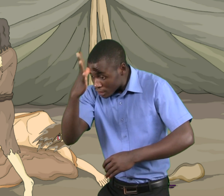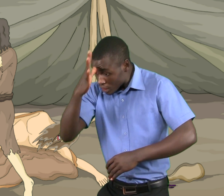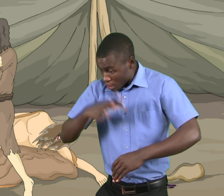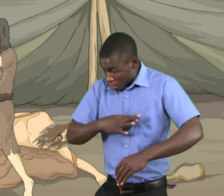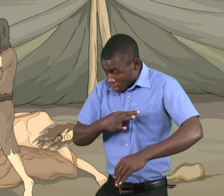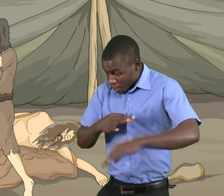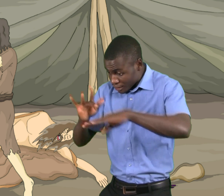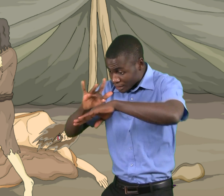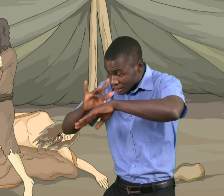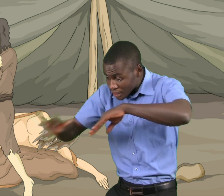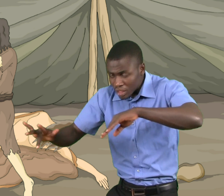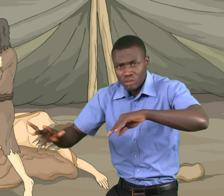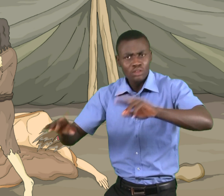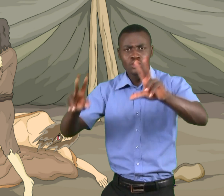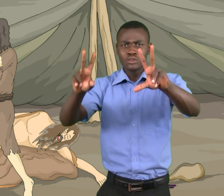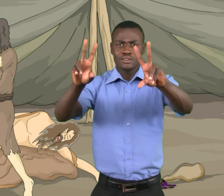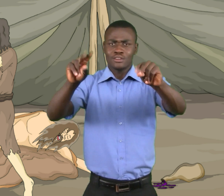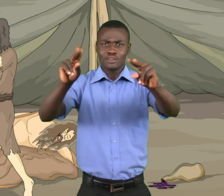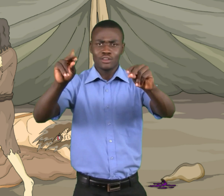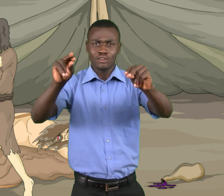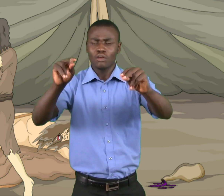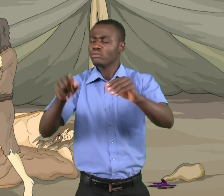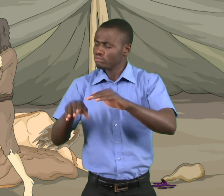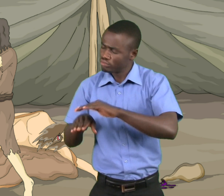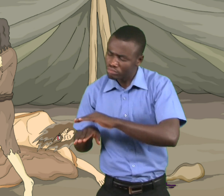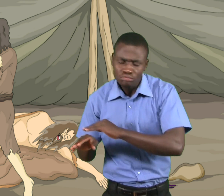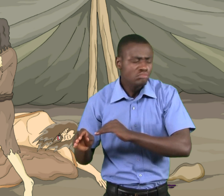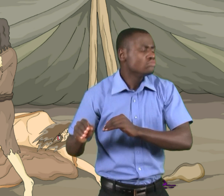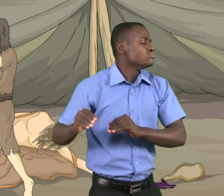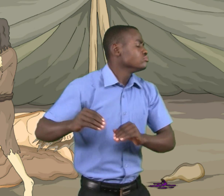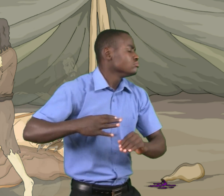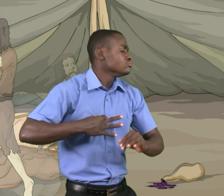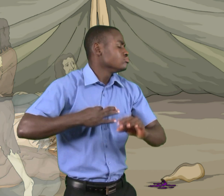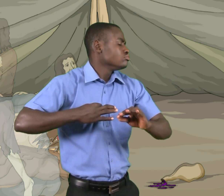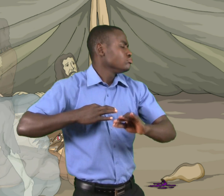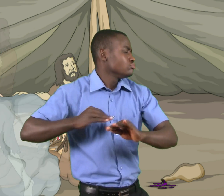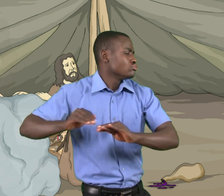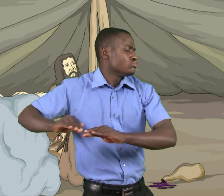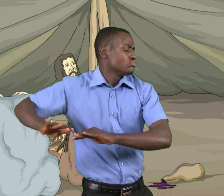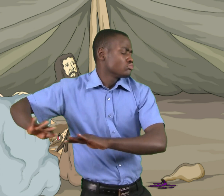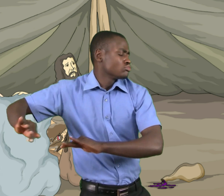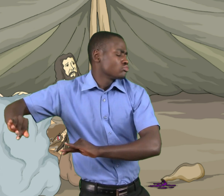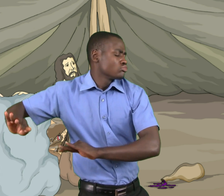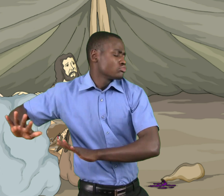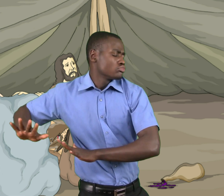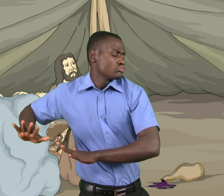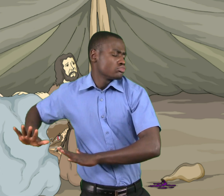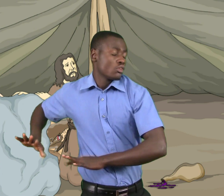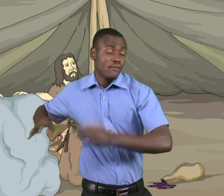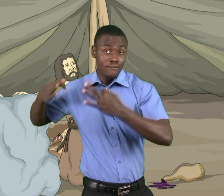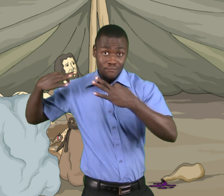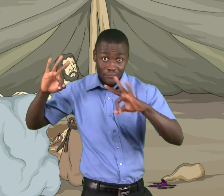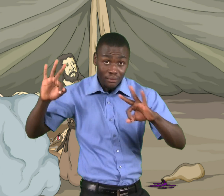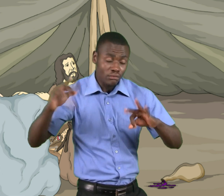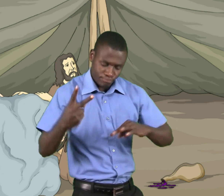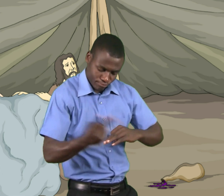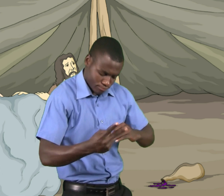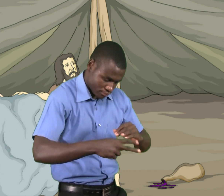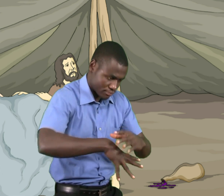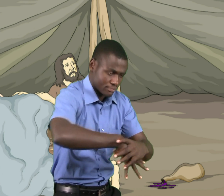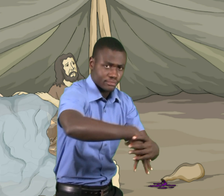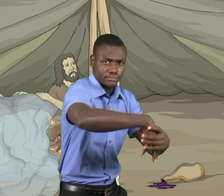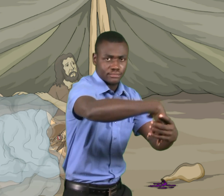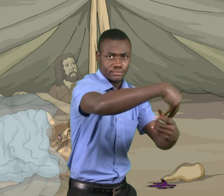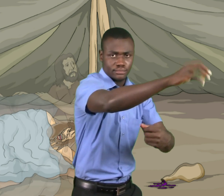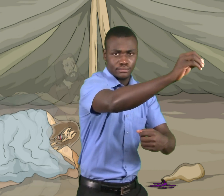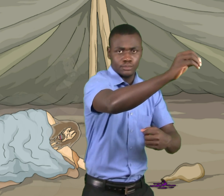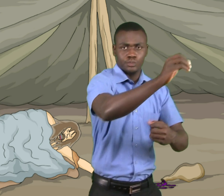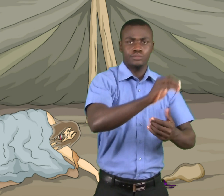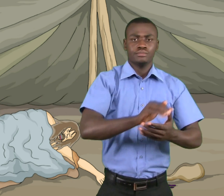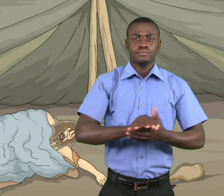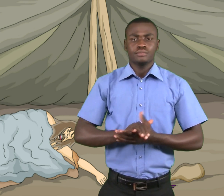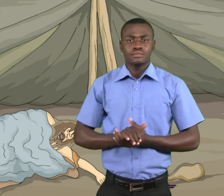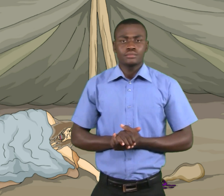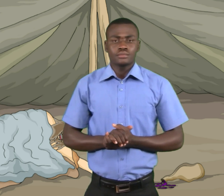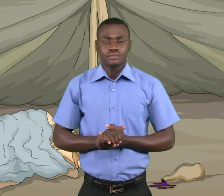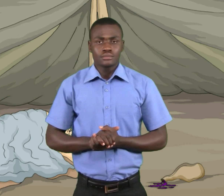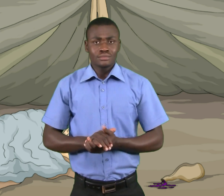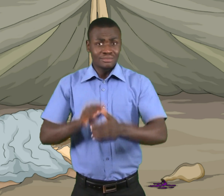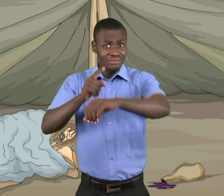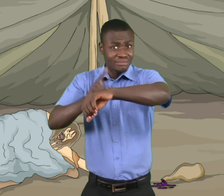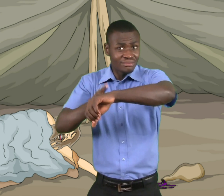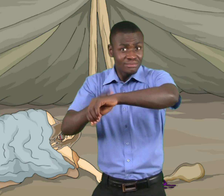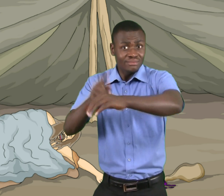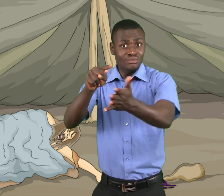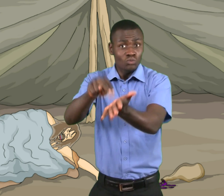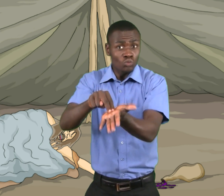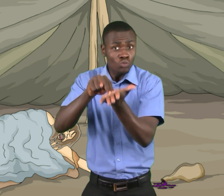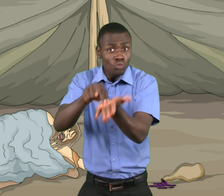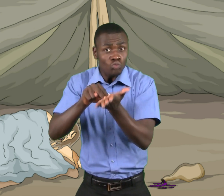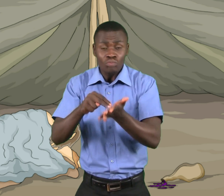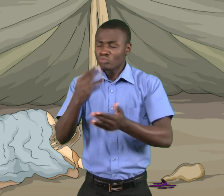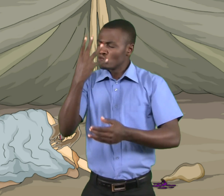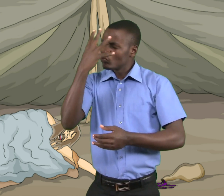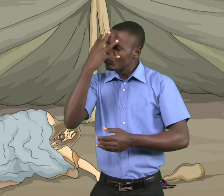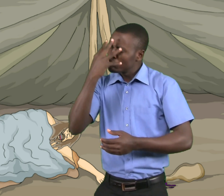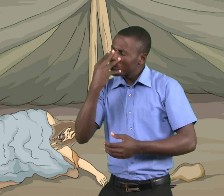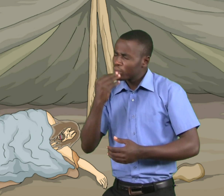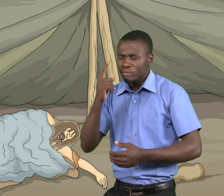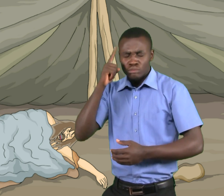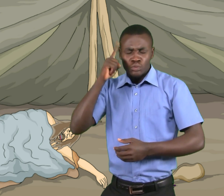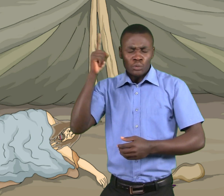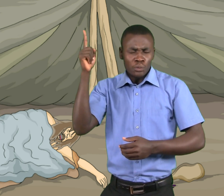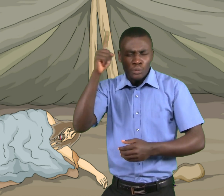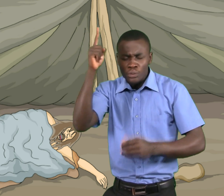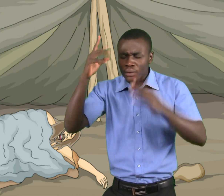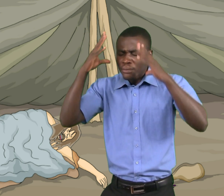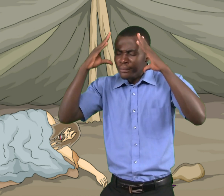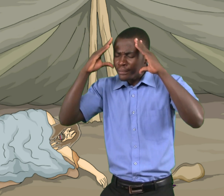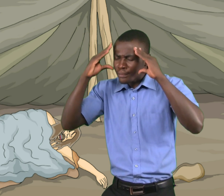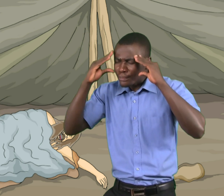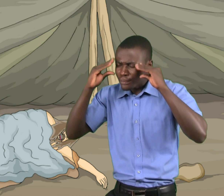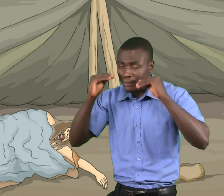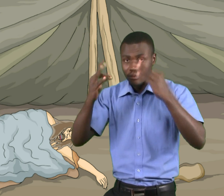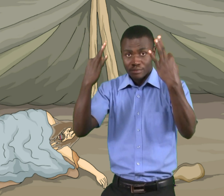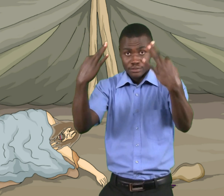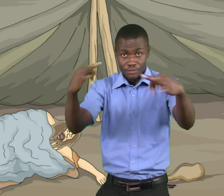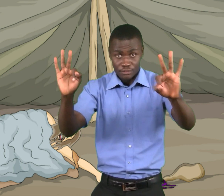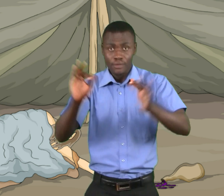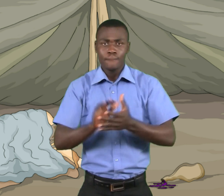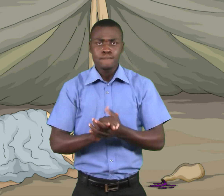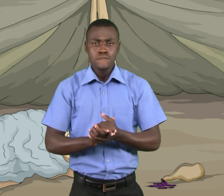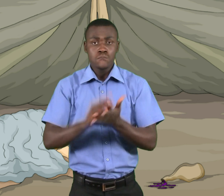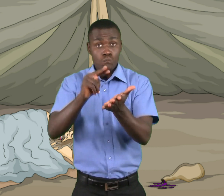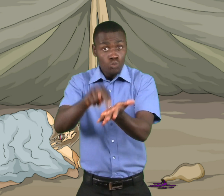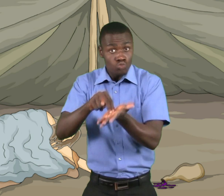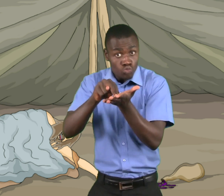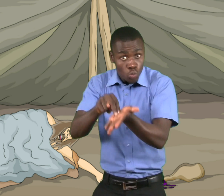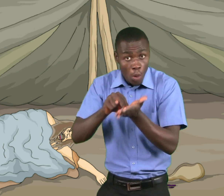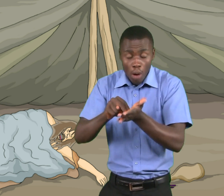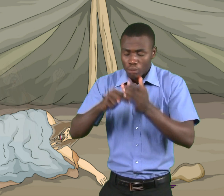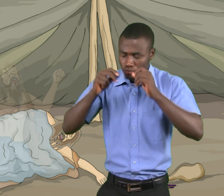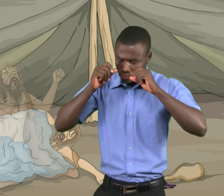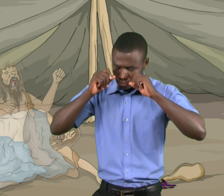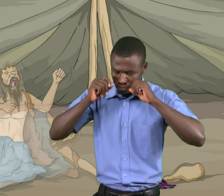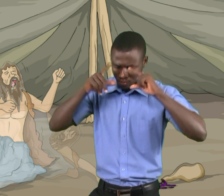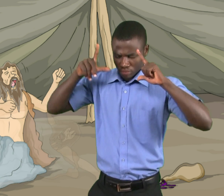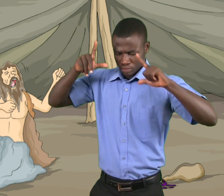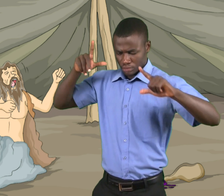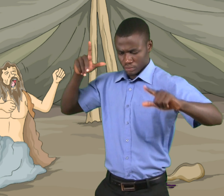Their faces were turned away so that they did not see their father’s nakedness.